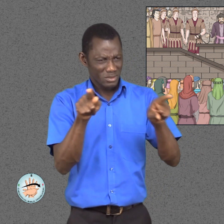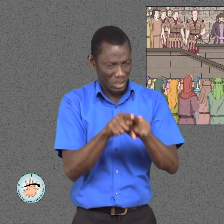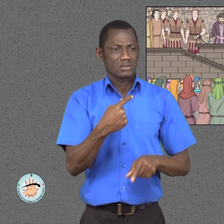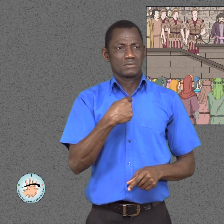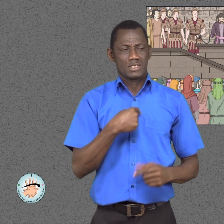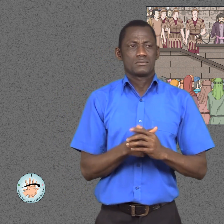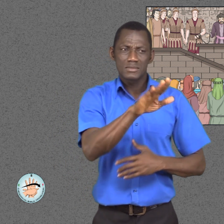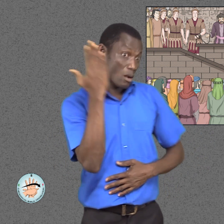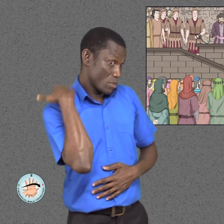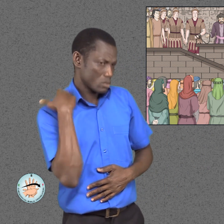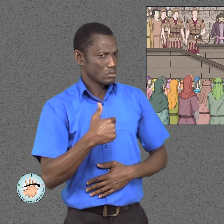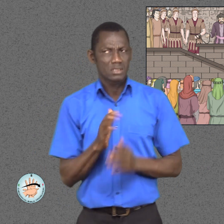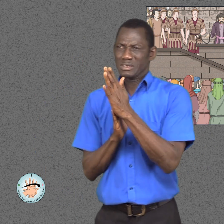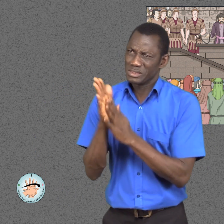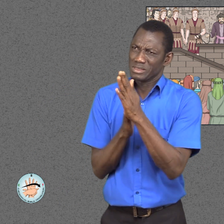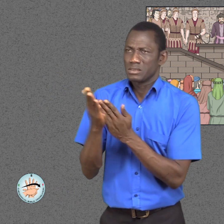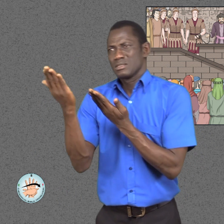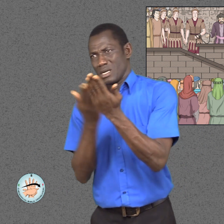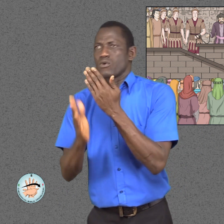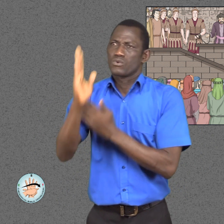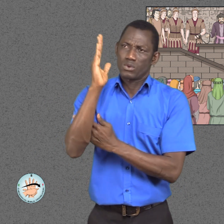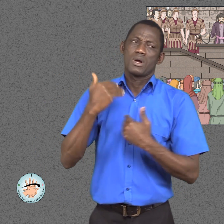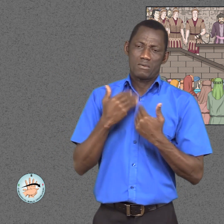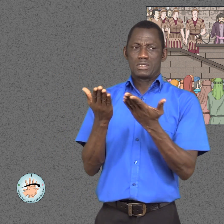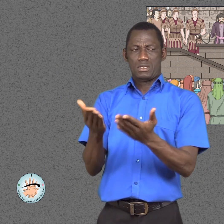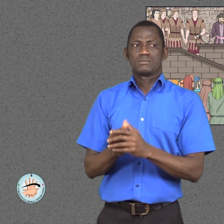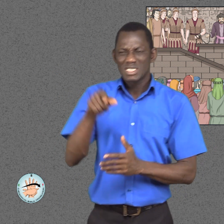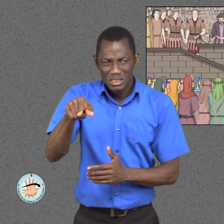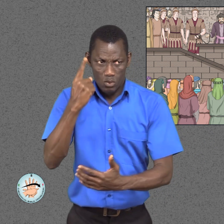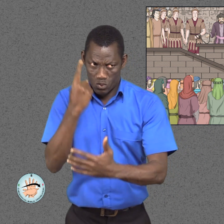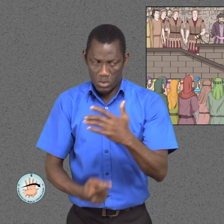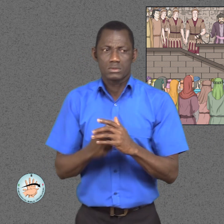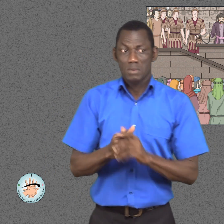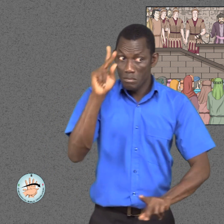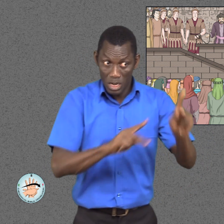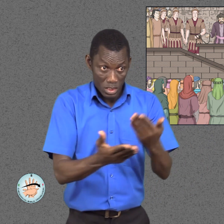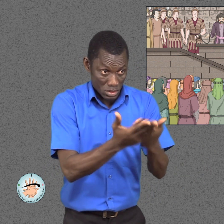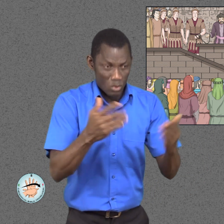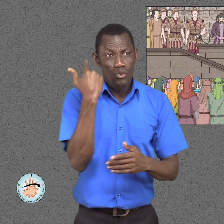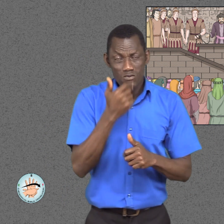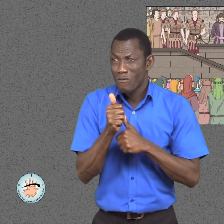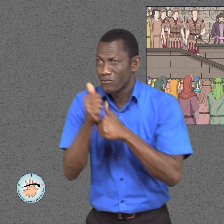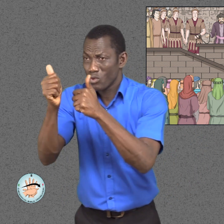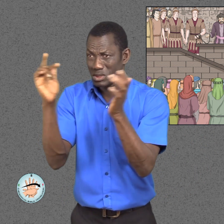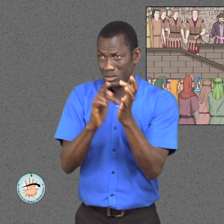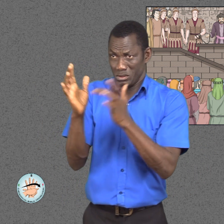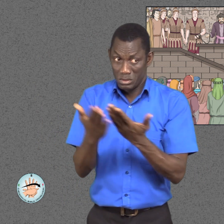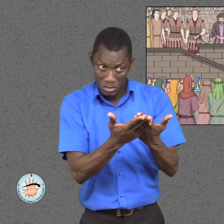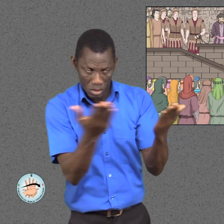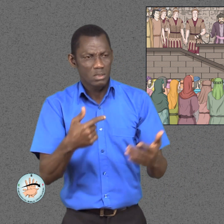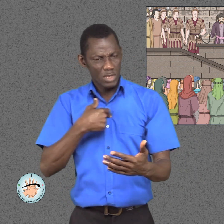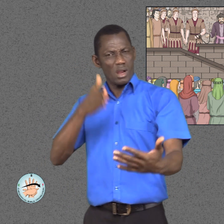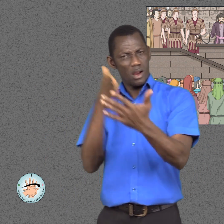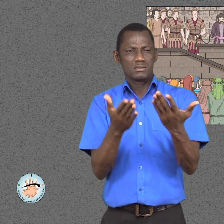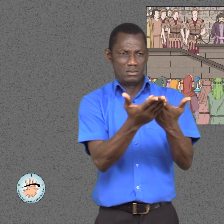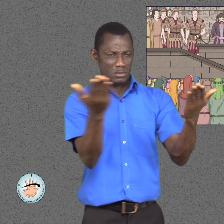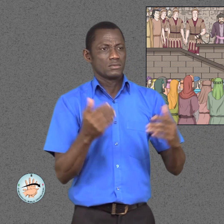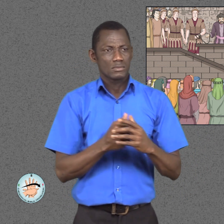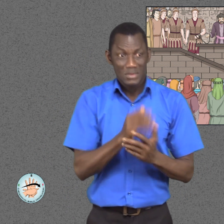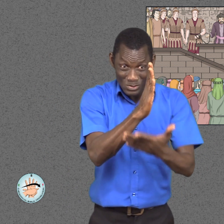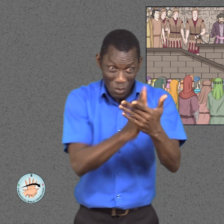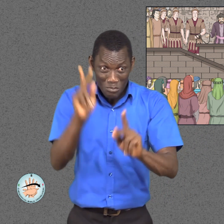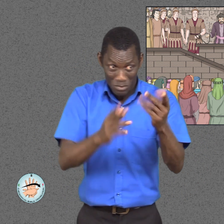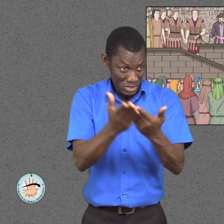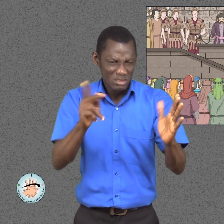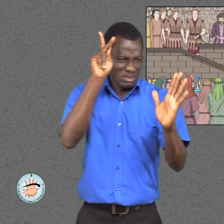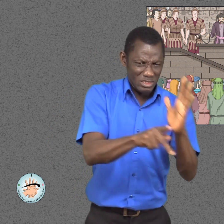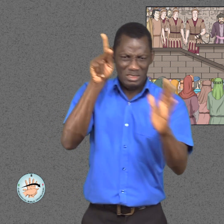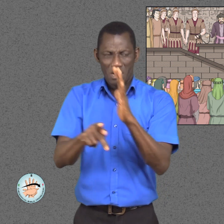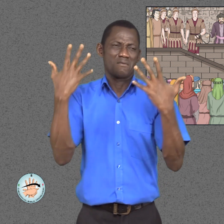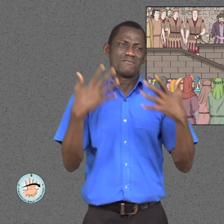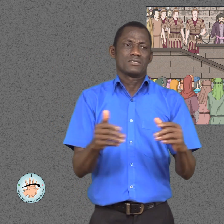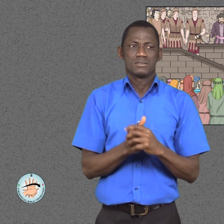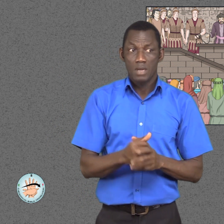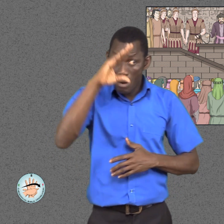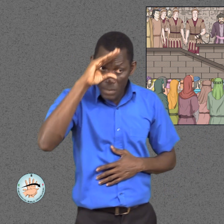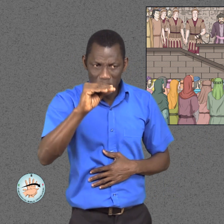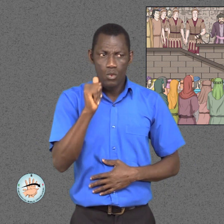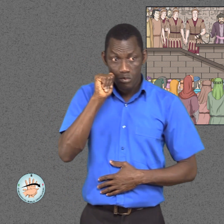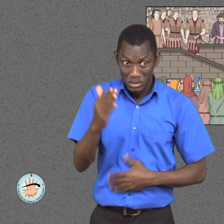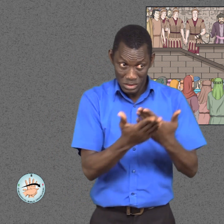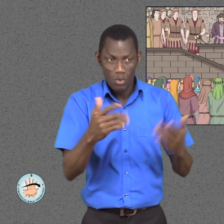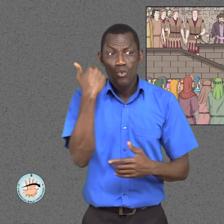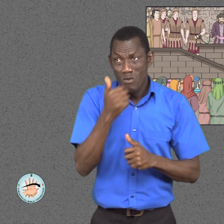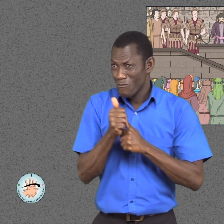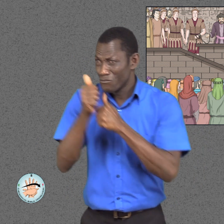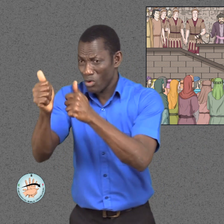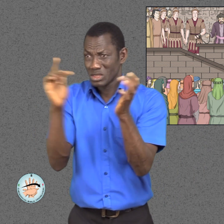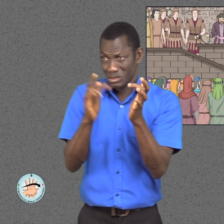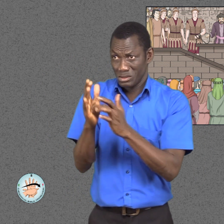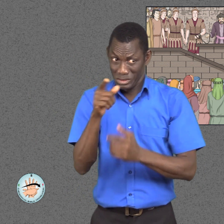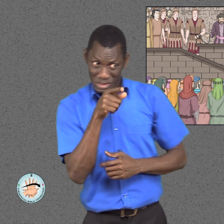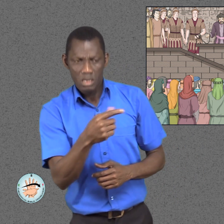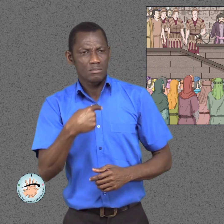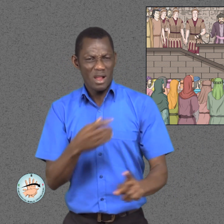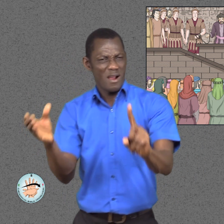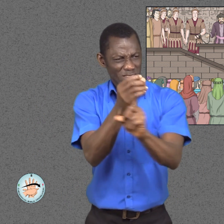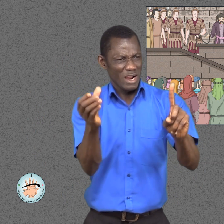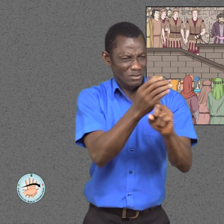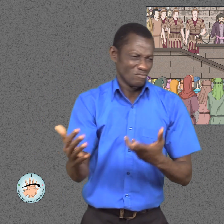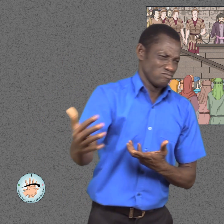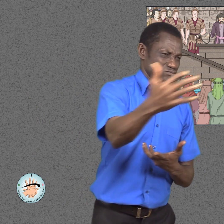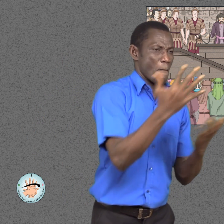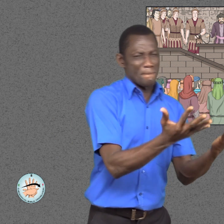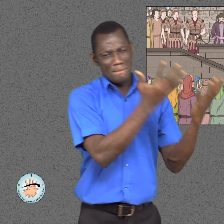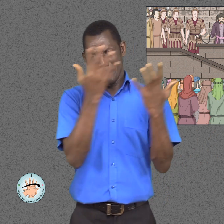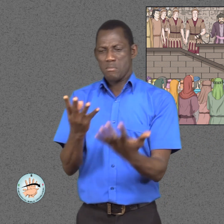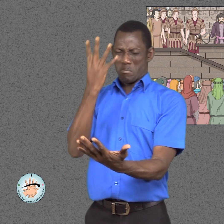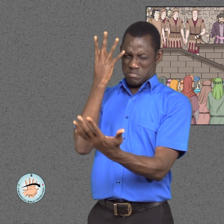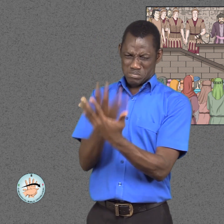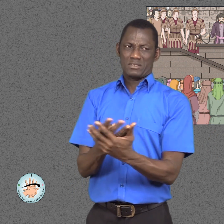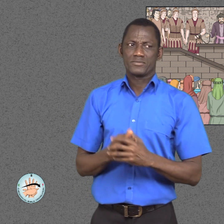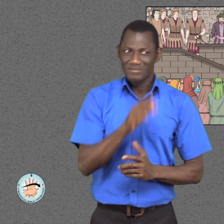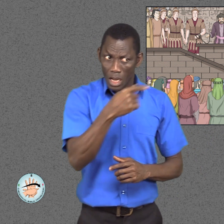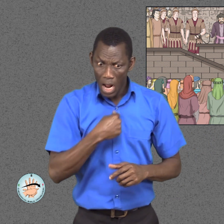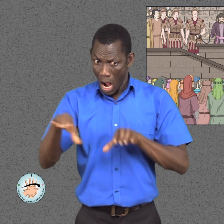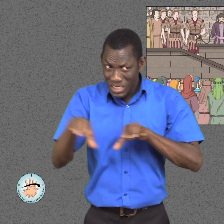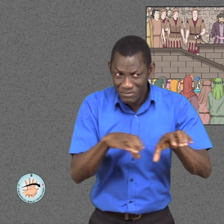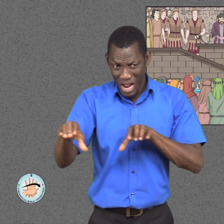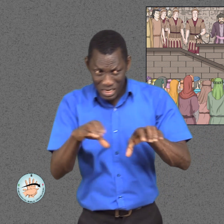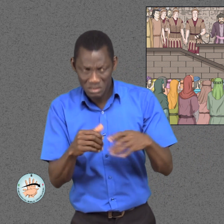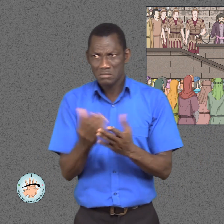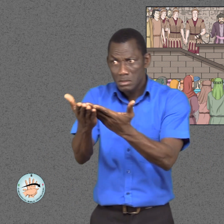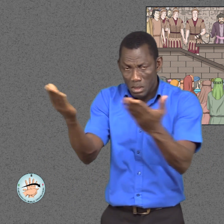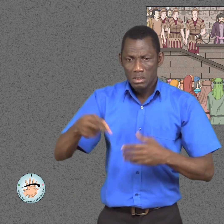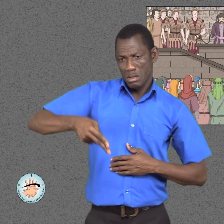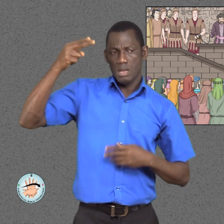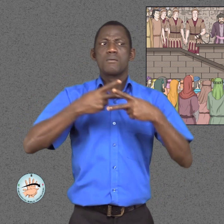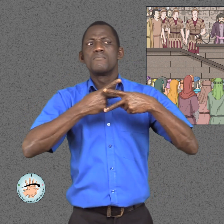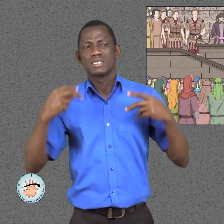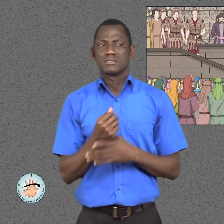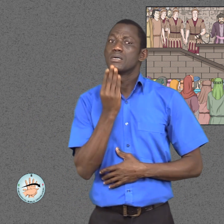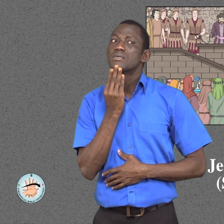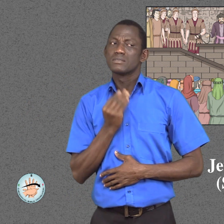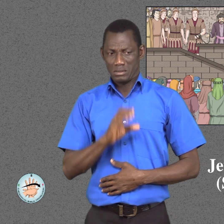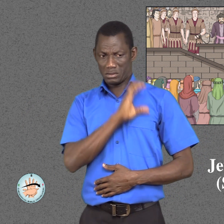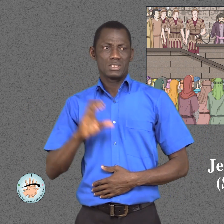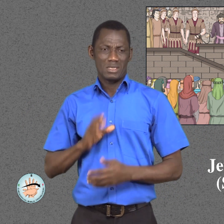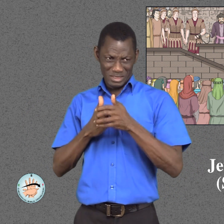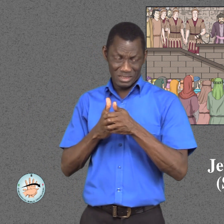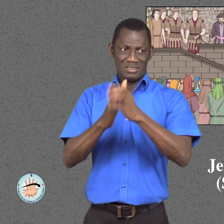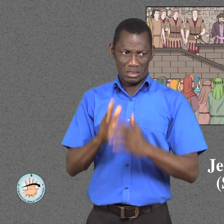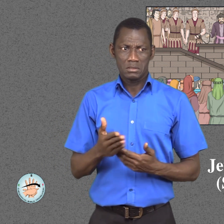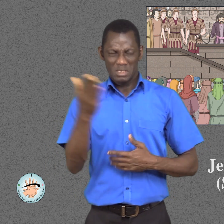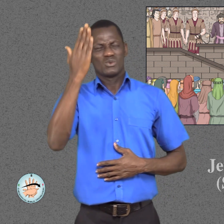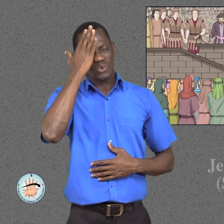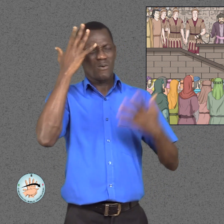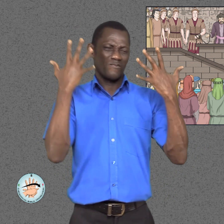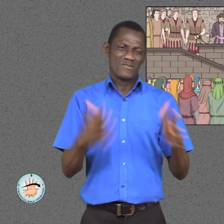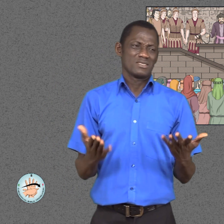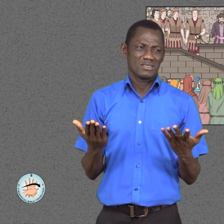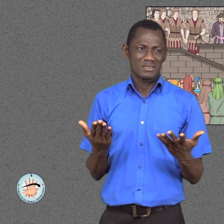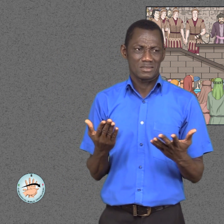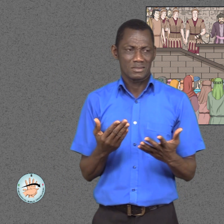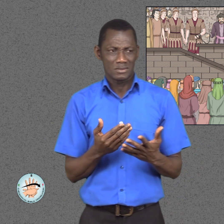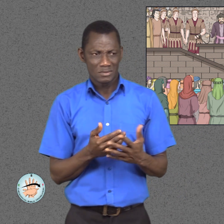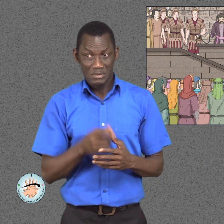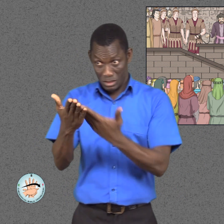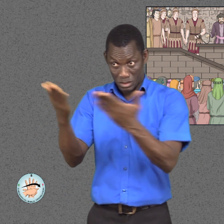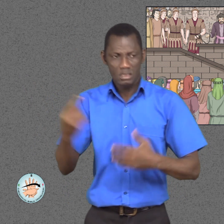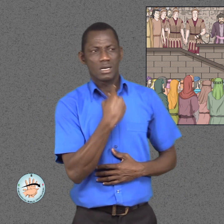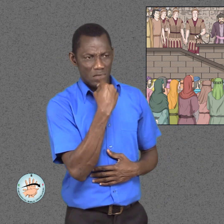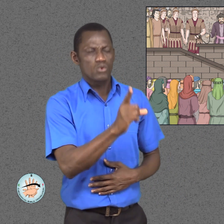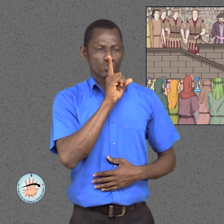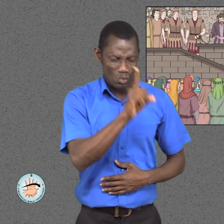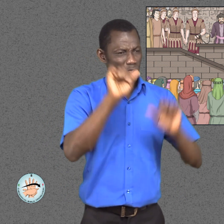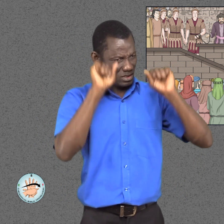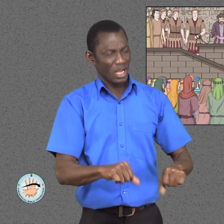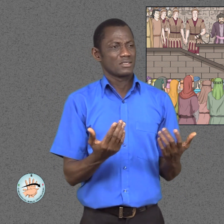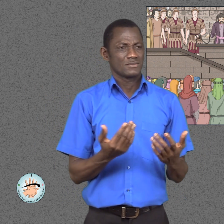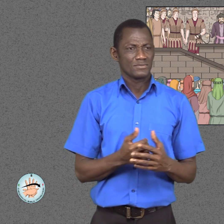I persecuted this Way even to the death, detaining both men and women and throwing them into prison, as the high priest and the whole Council can testify about me.